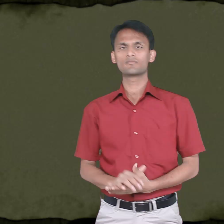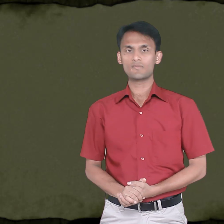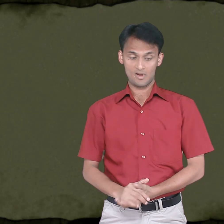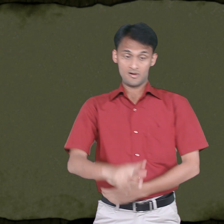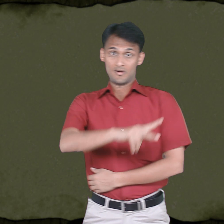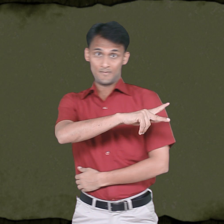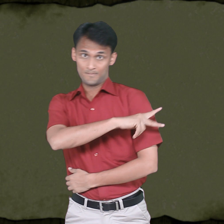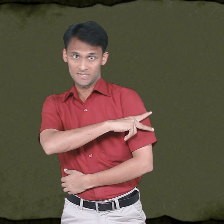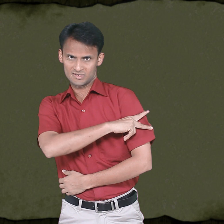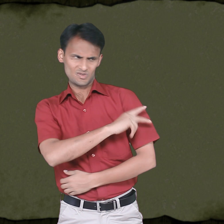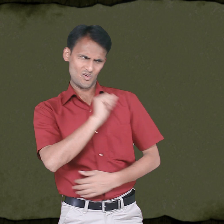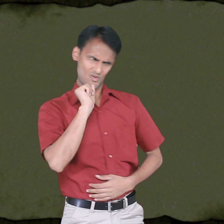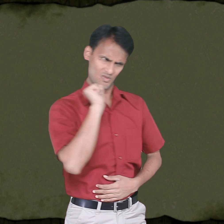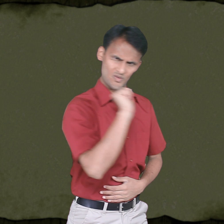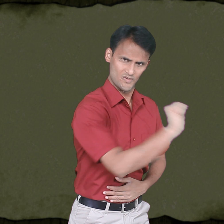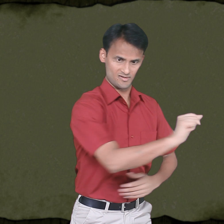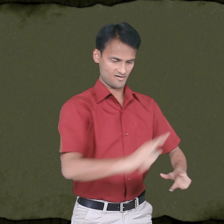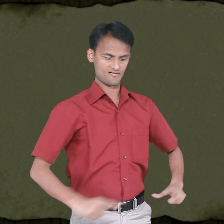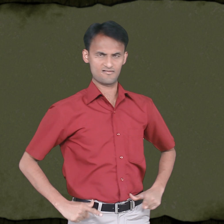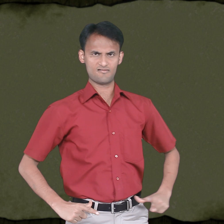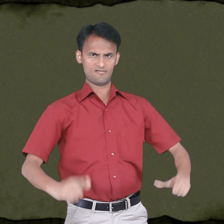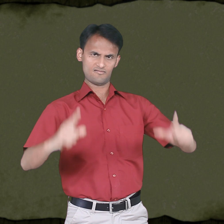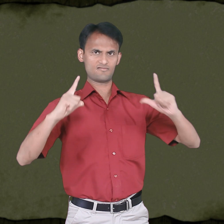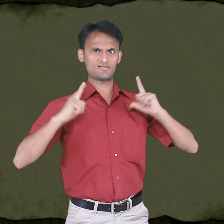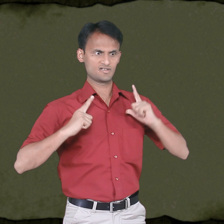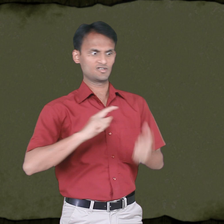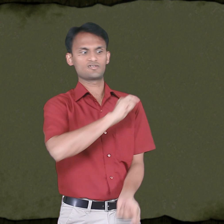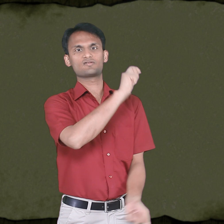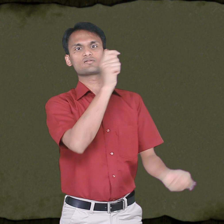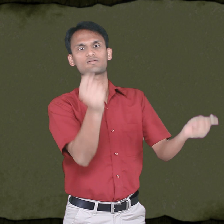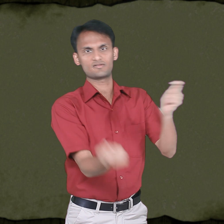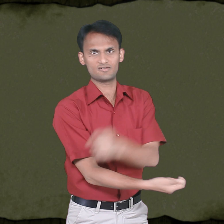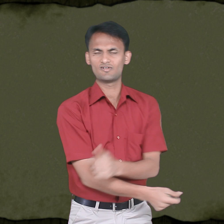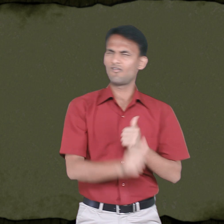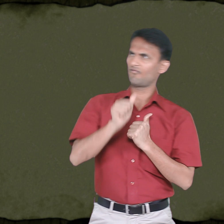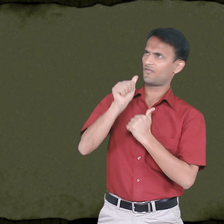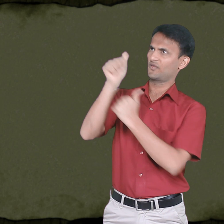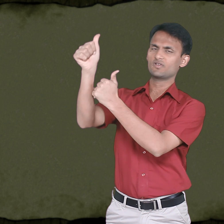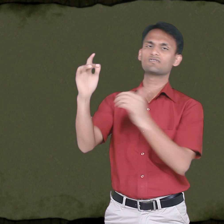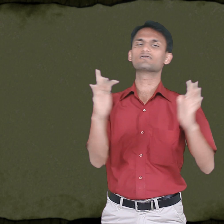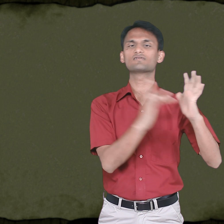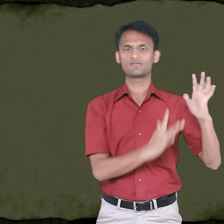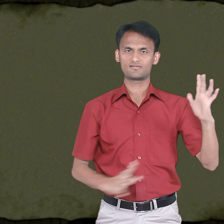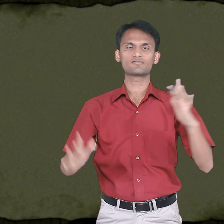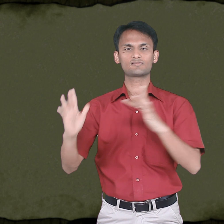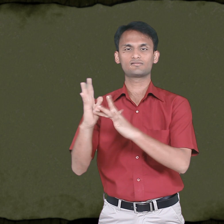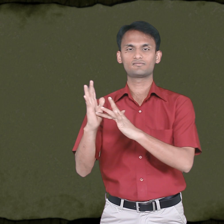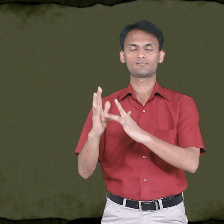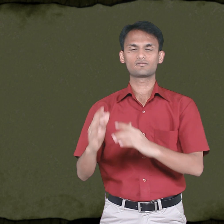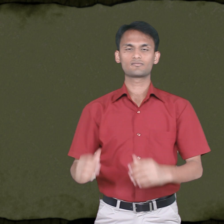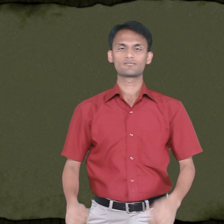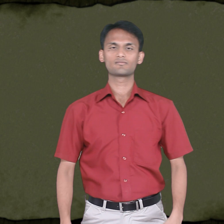Saul's life is changed and follows Jesus